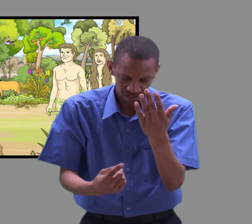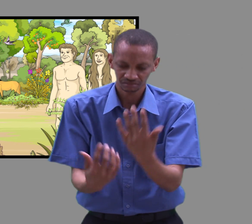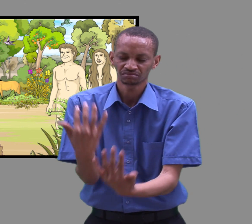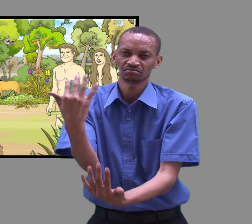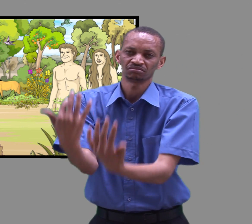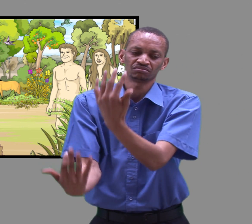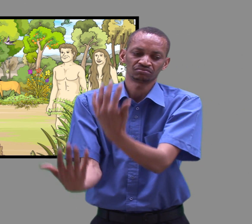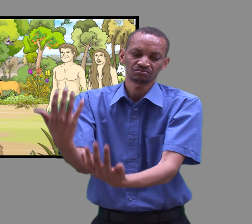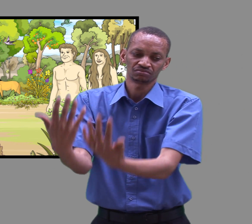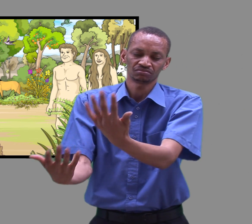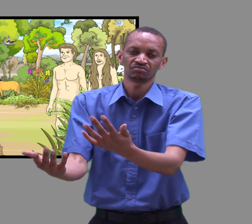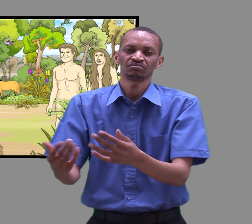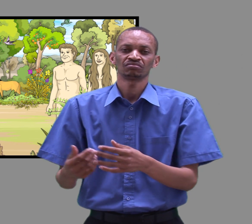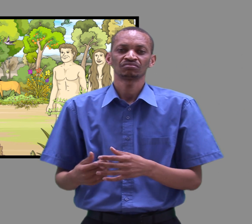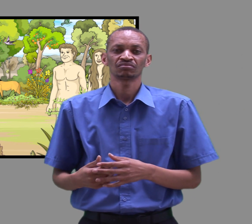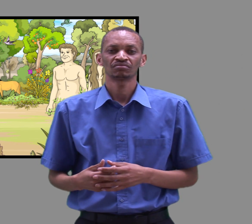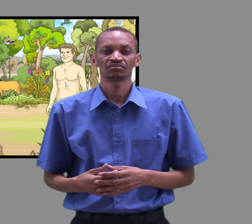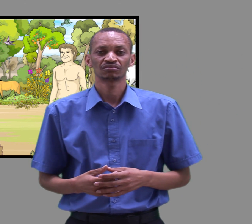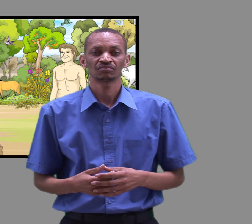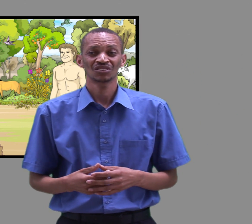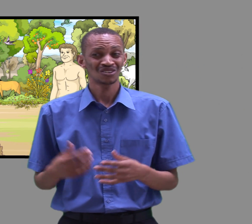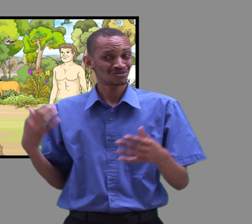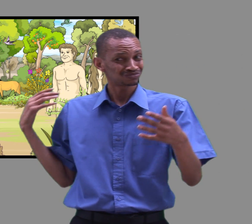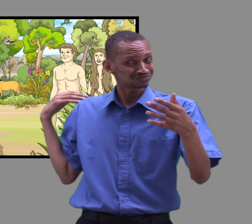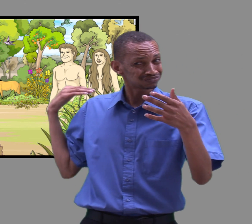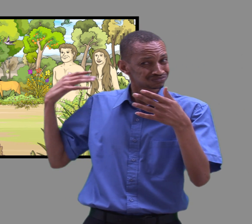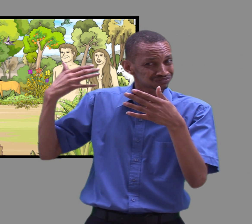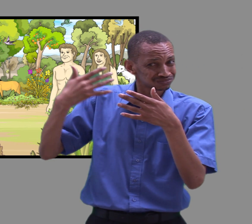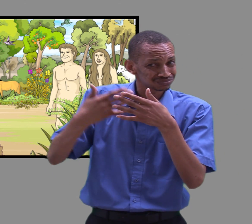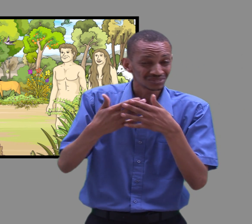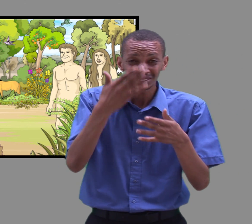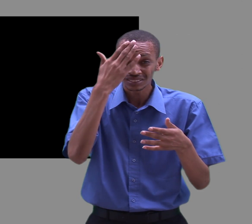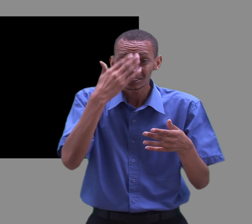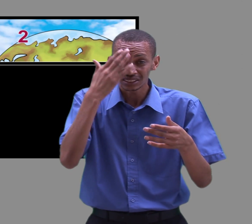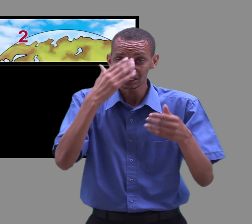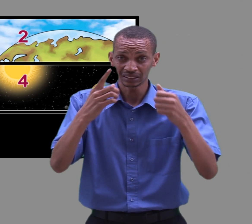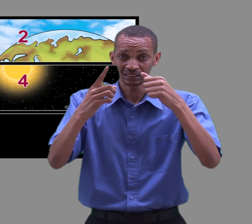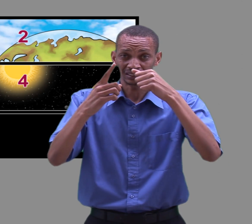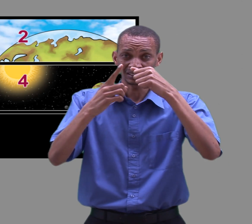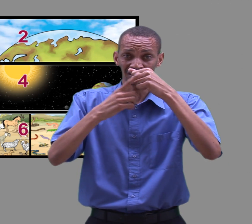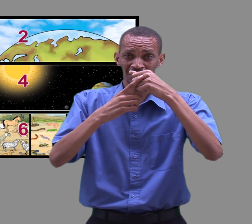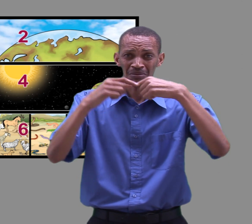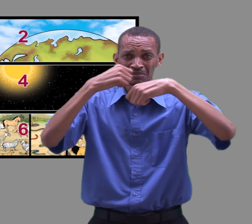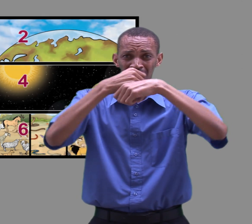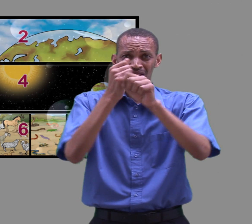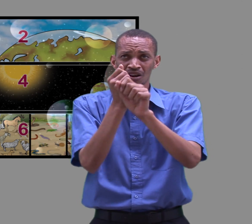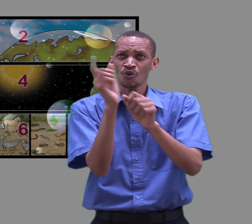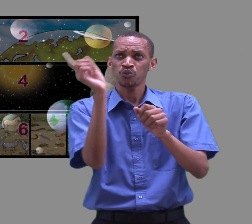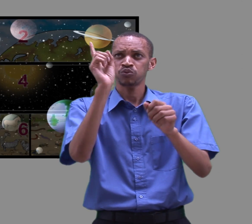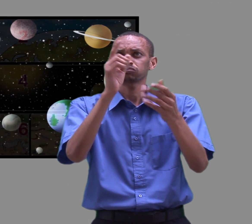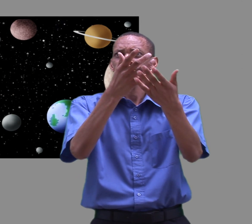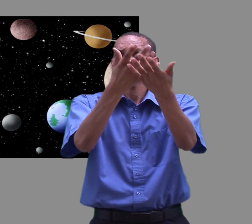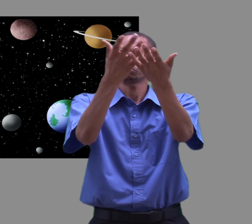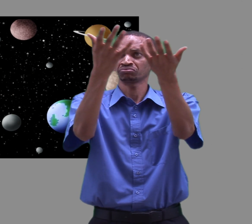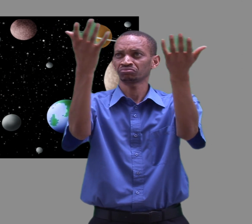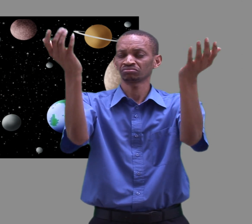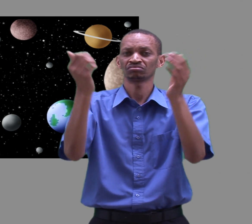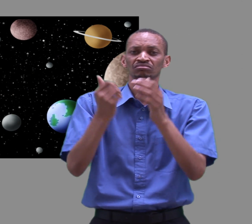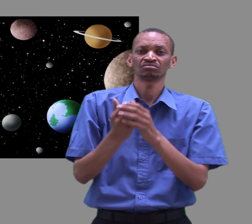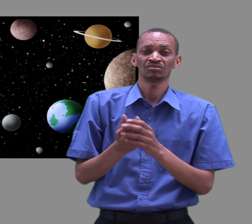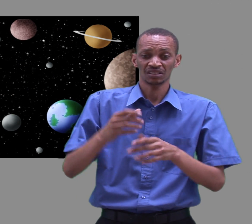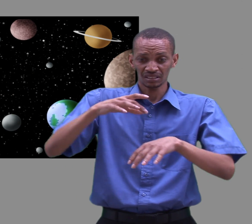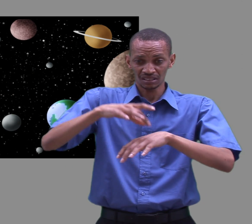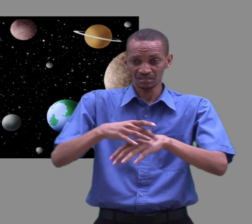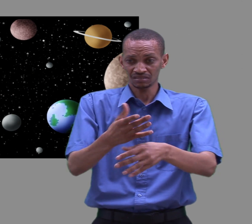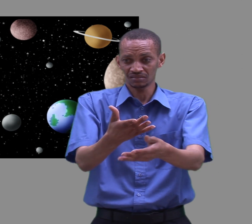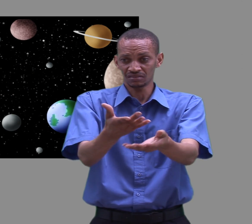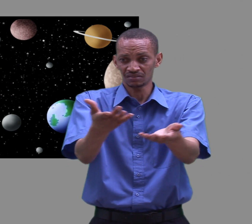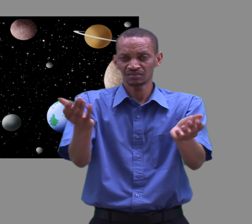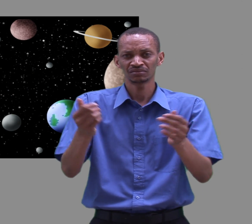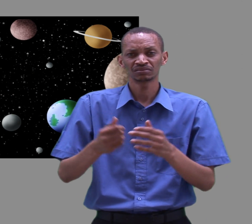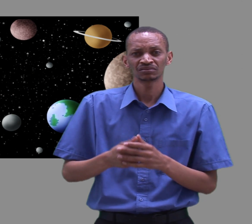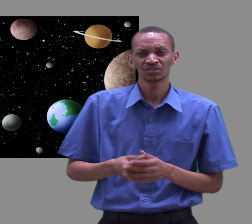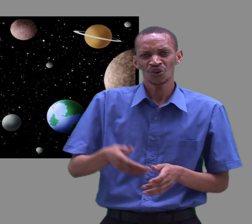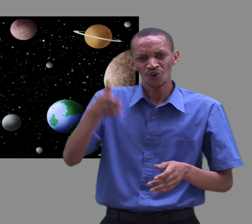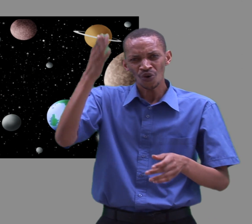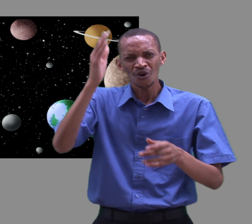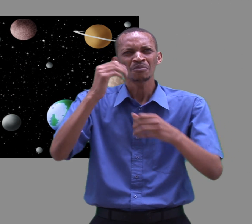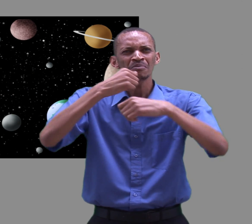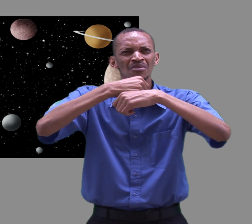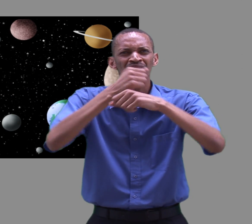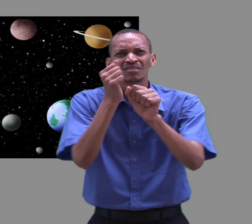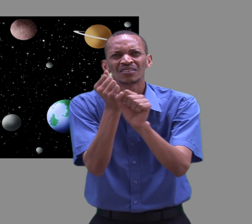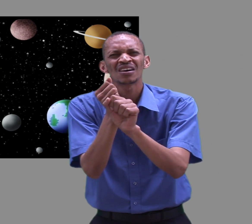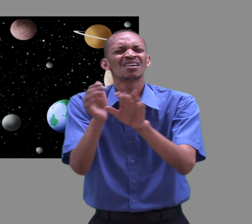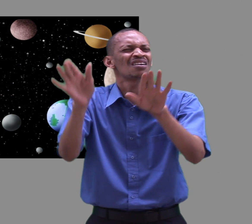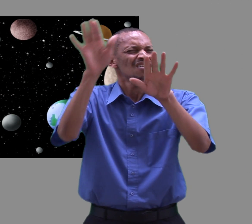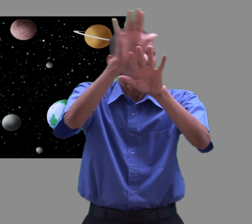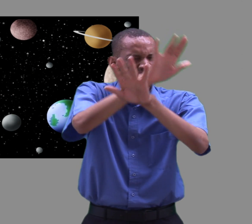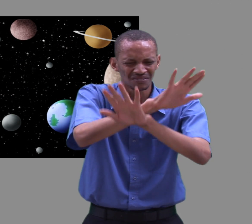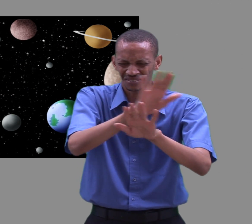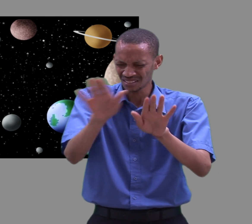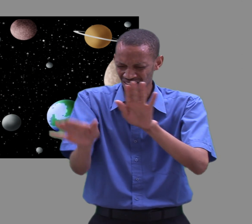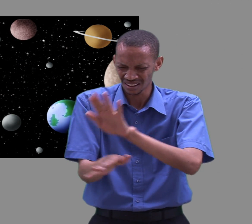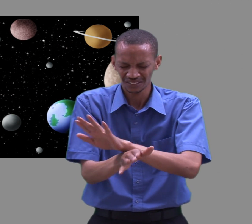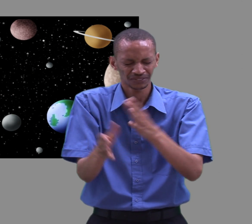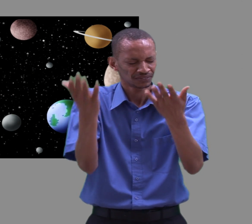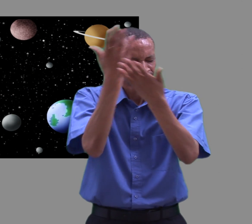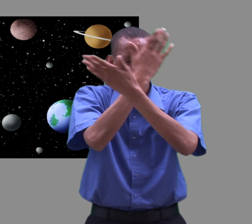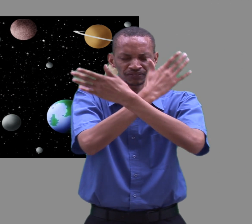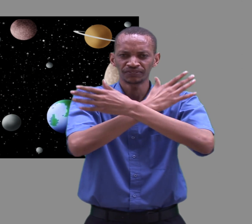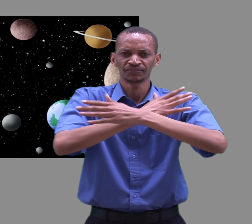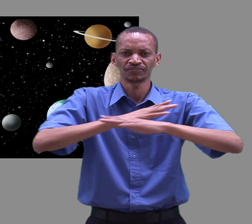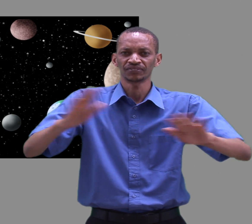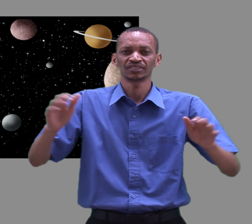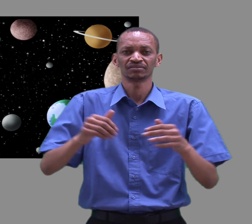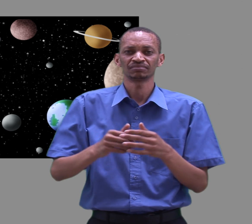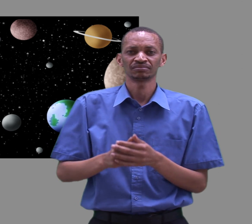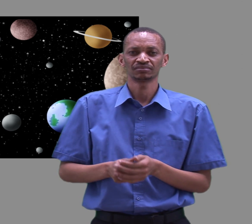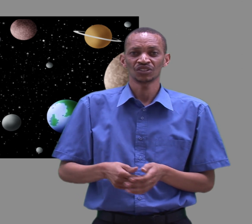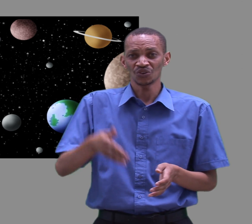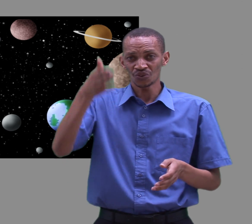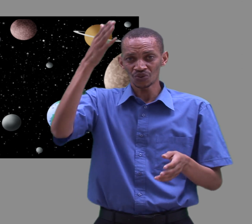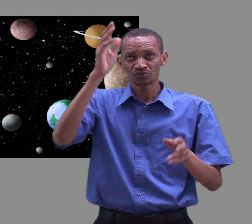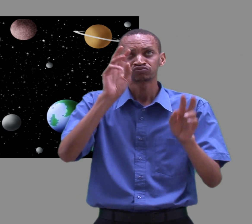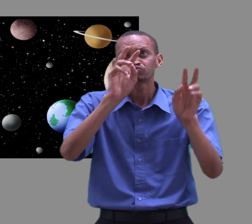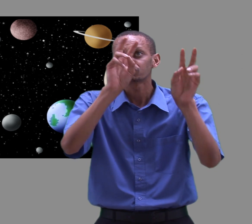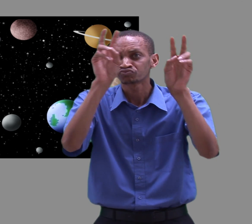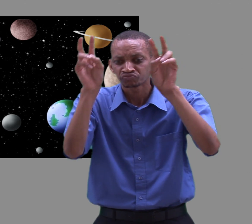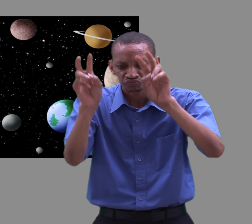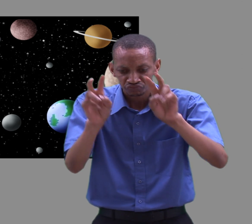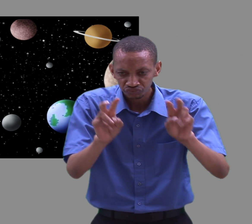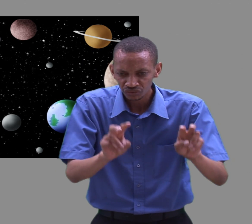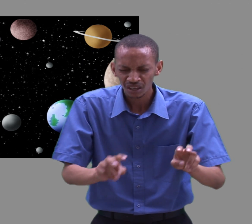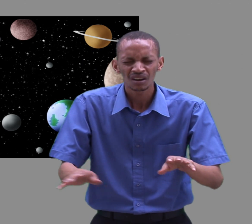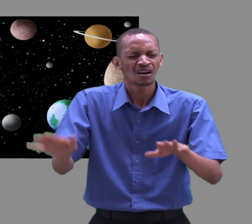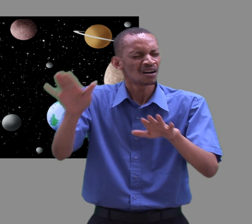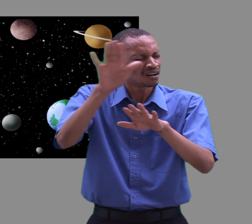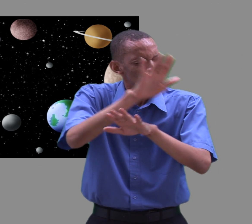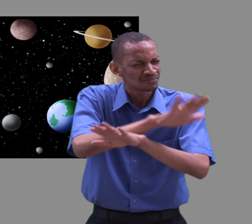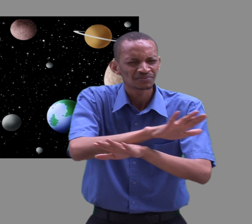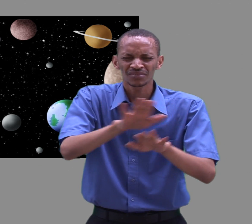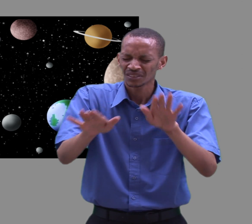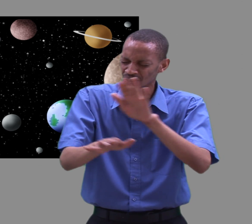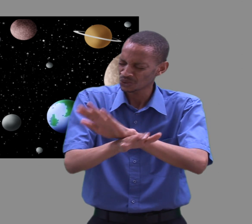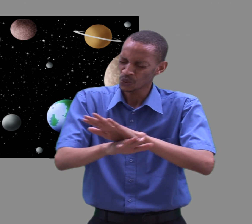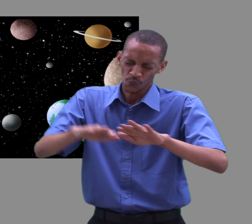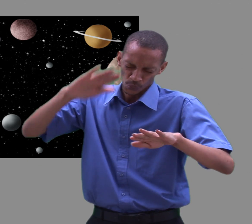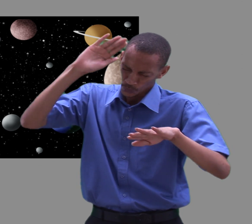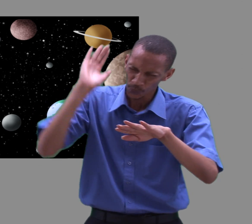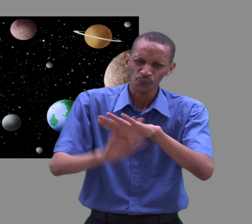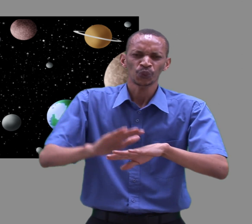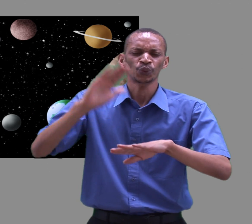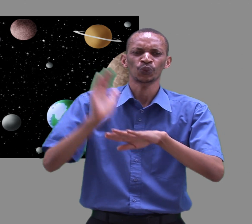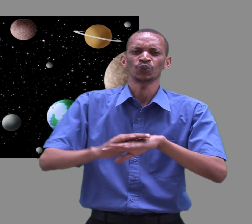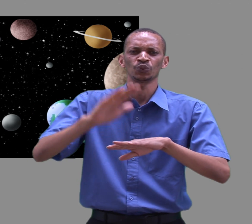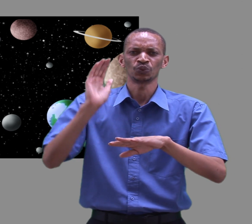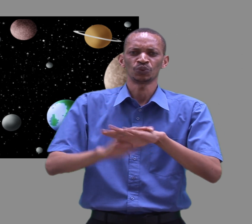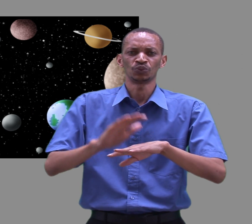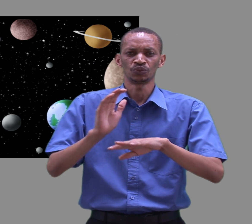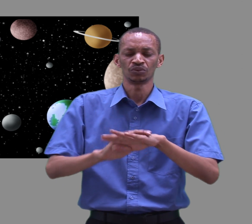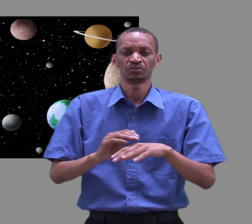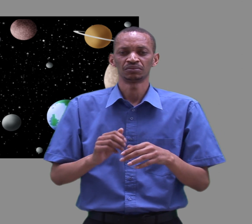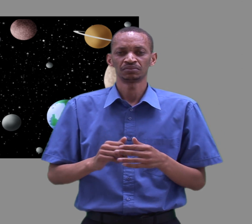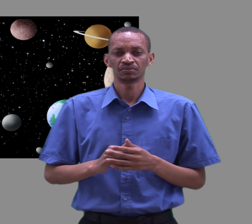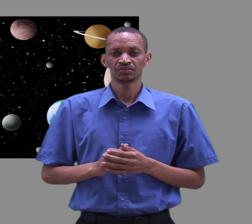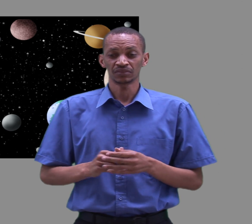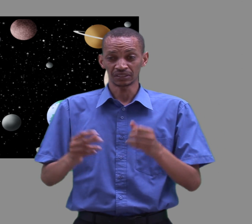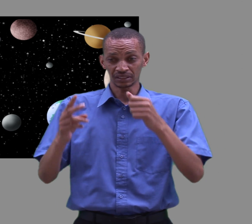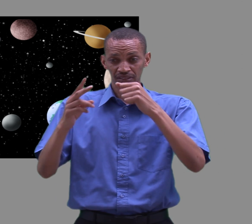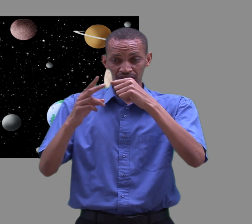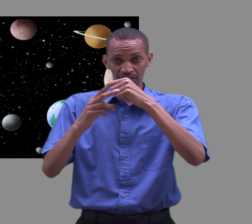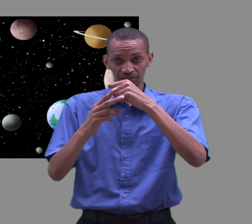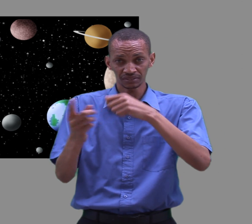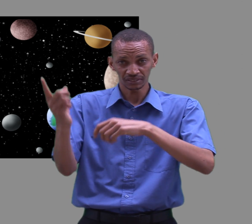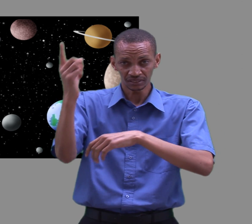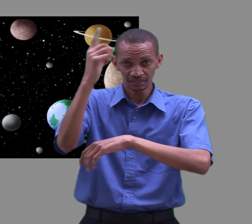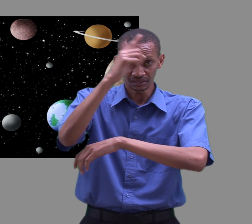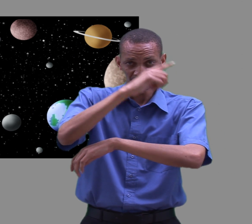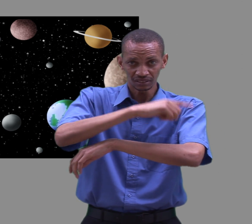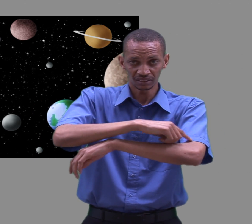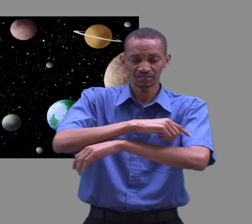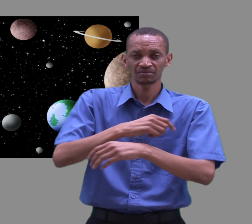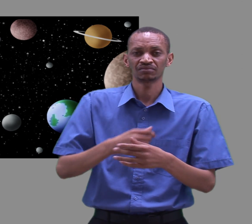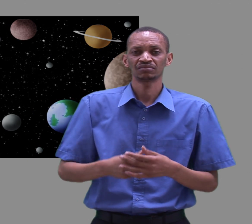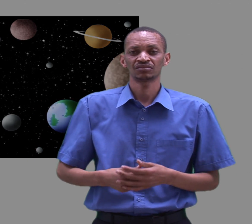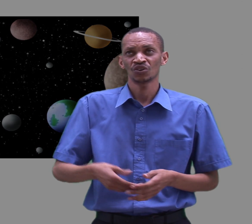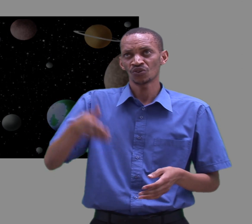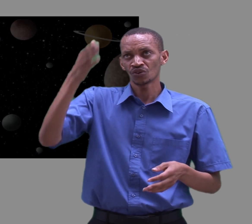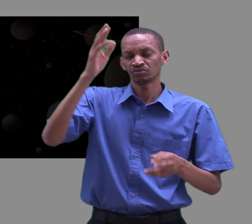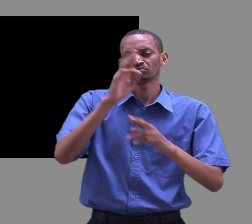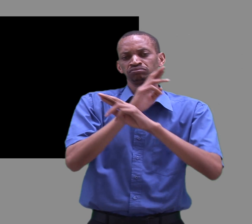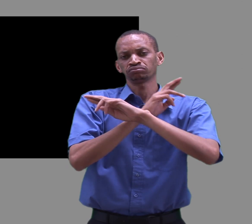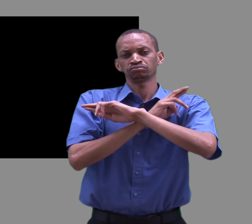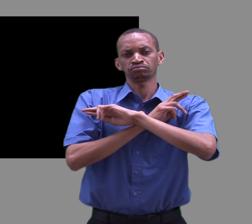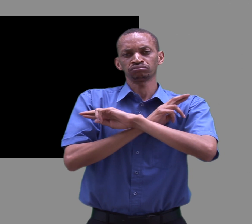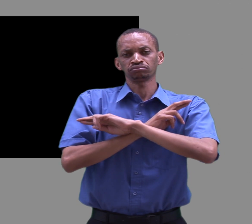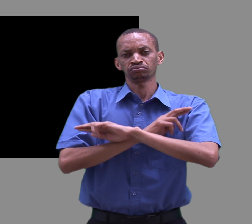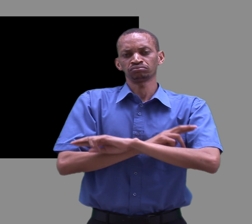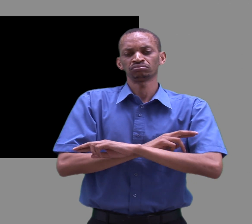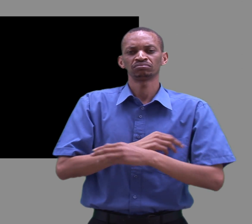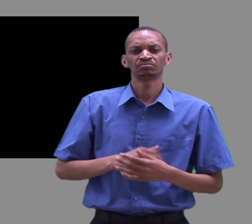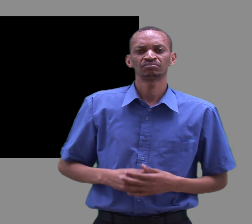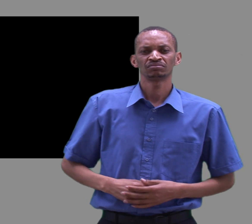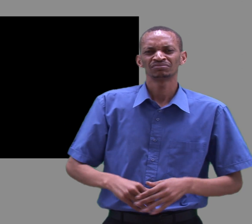And God looked upon all that He had made, and indeed, it was very good. And there was evening, and there was morning—the sixth day. Thus the heavens and the earth were completed in all their vast array.